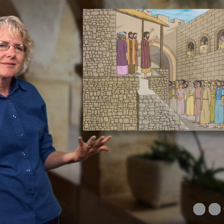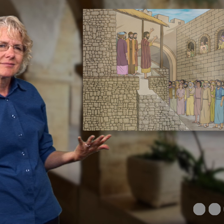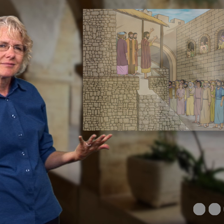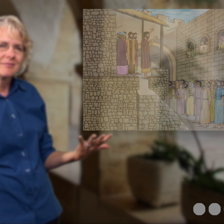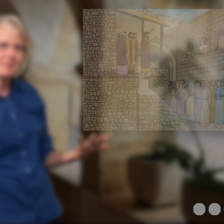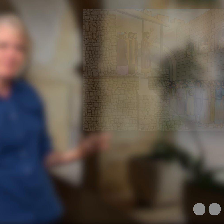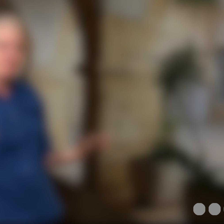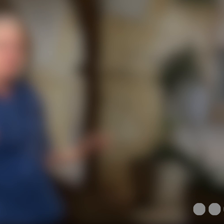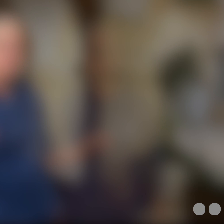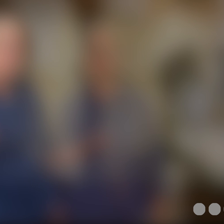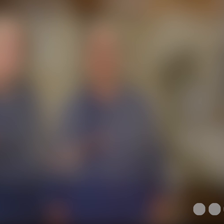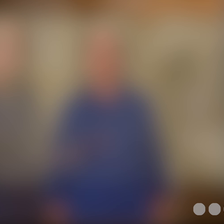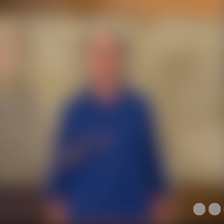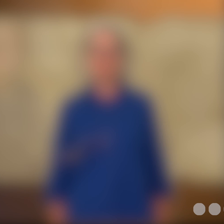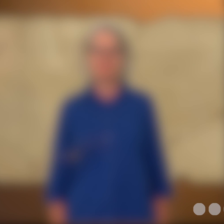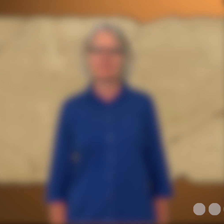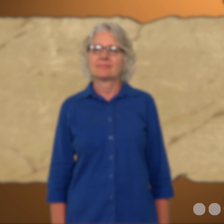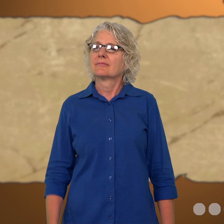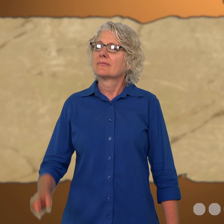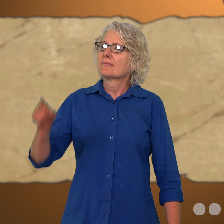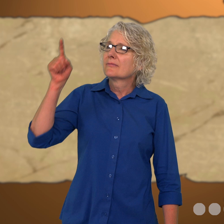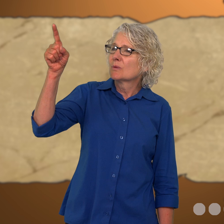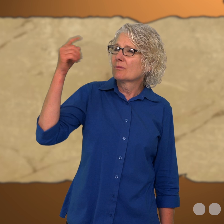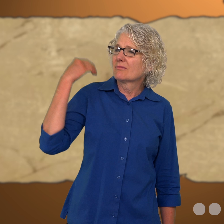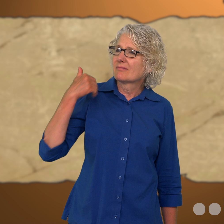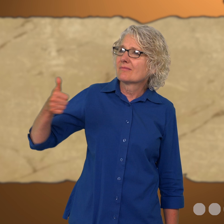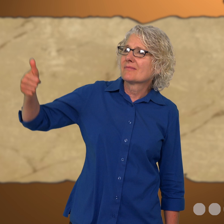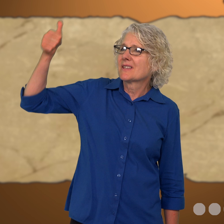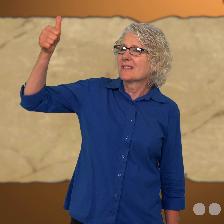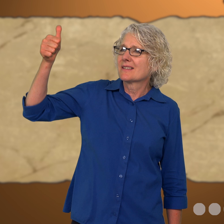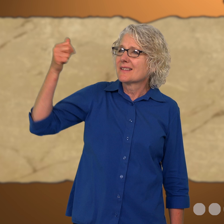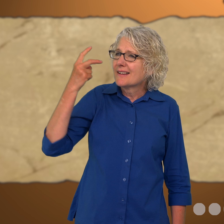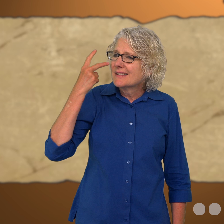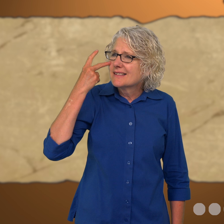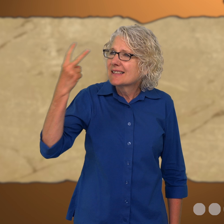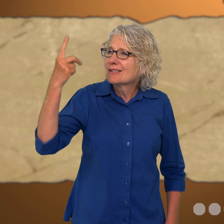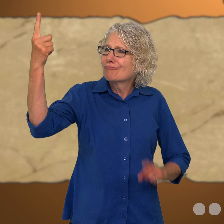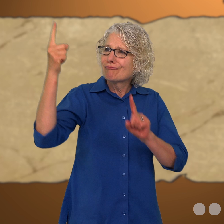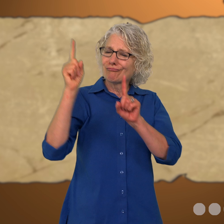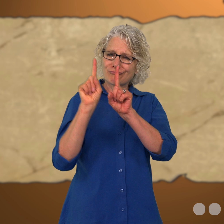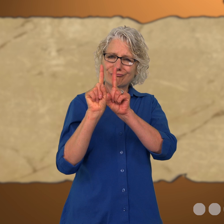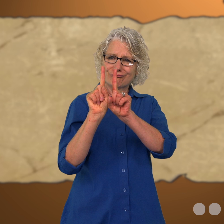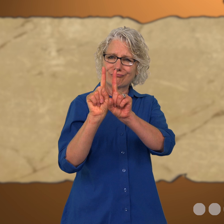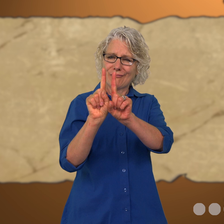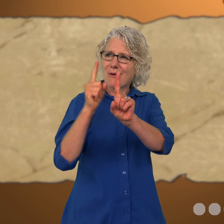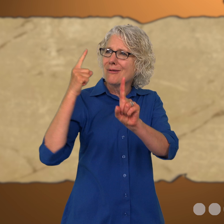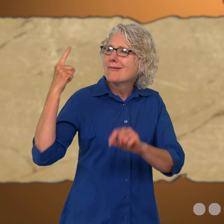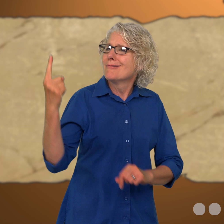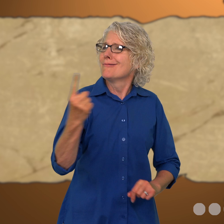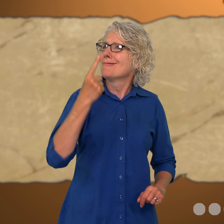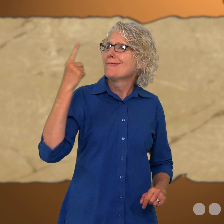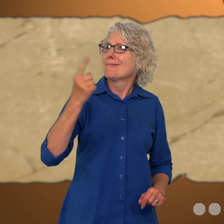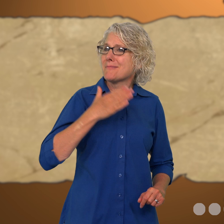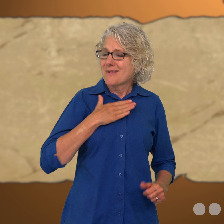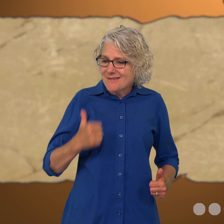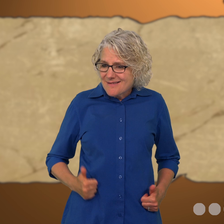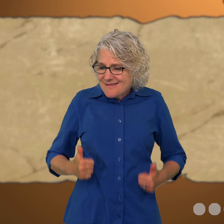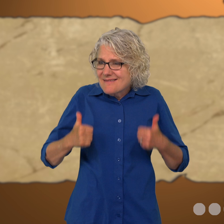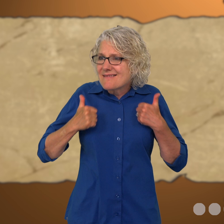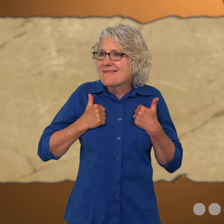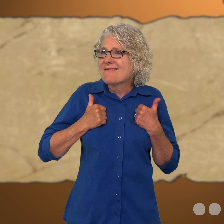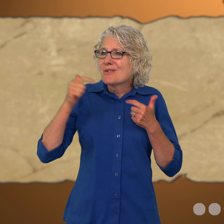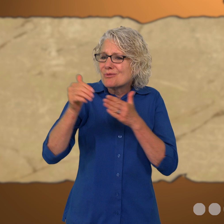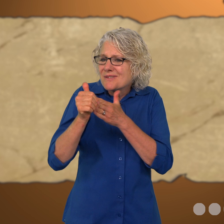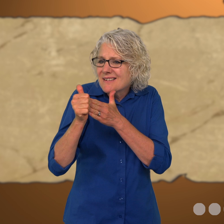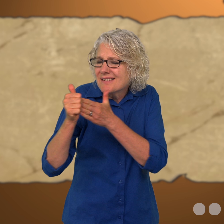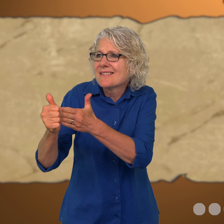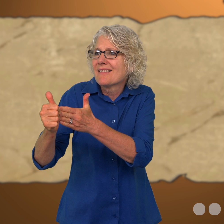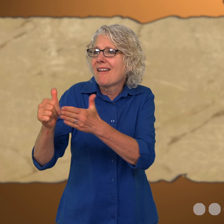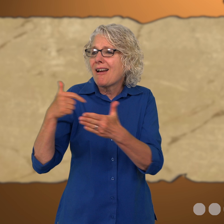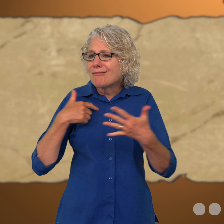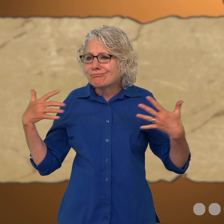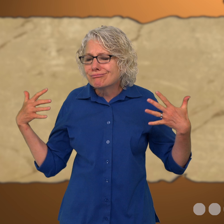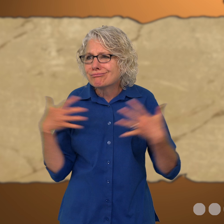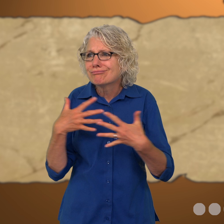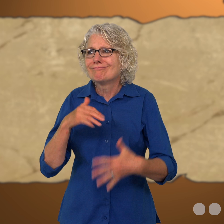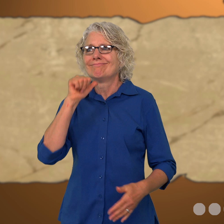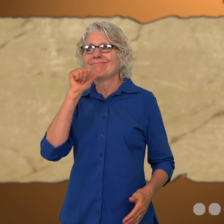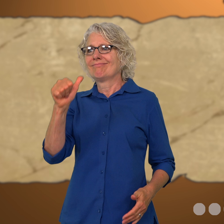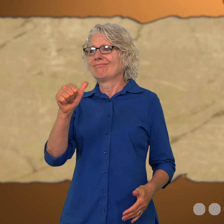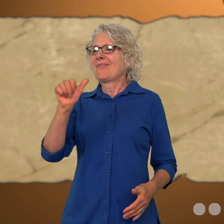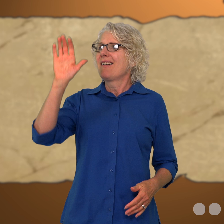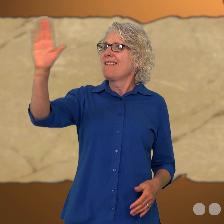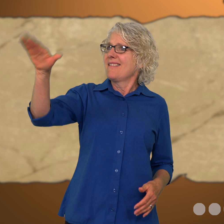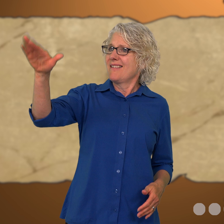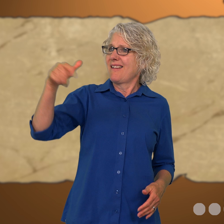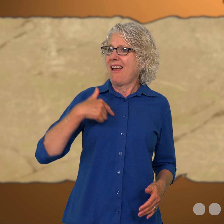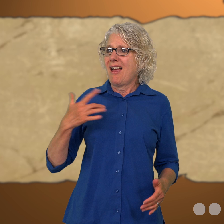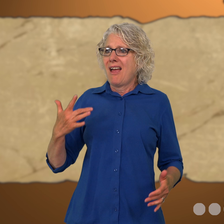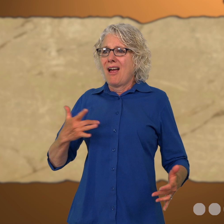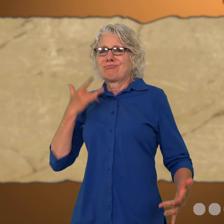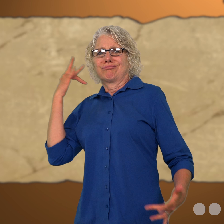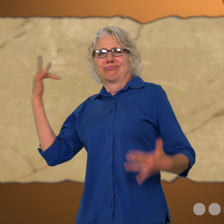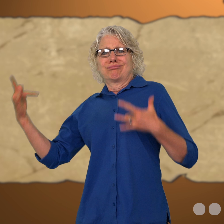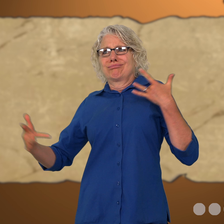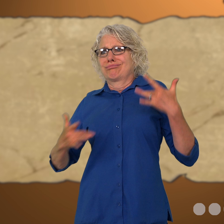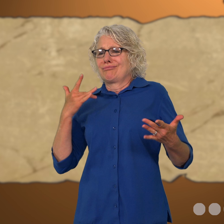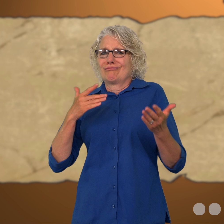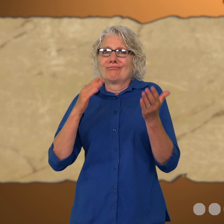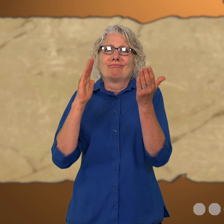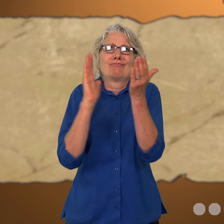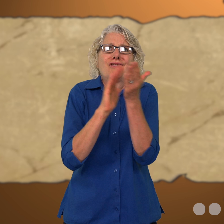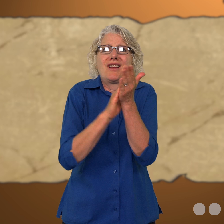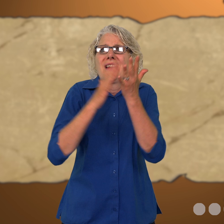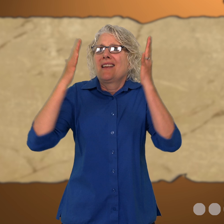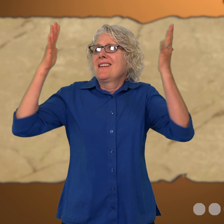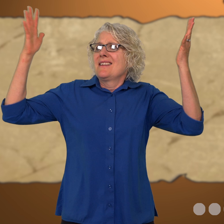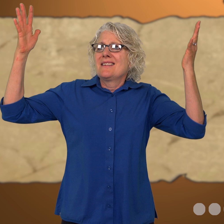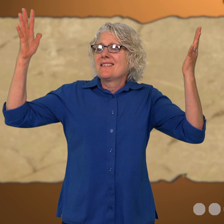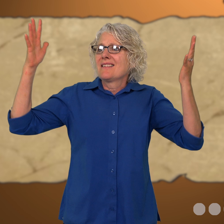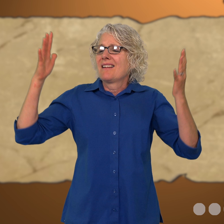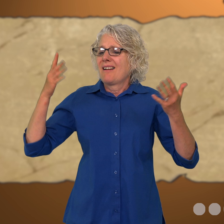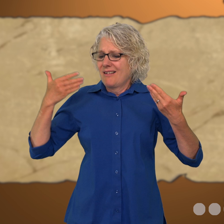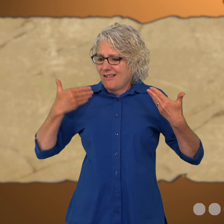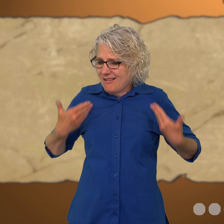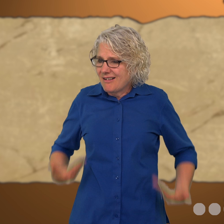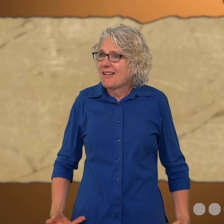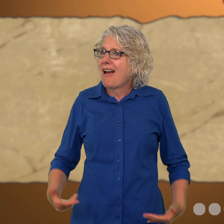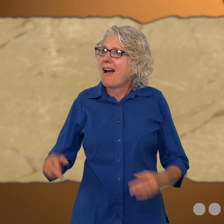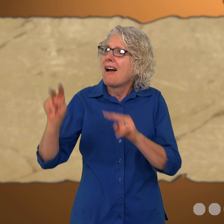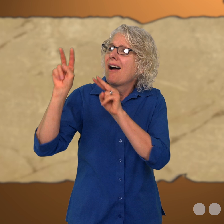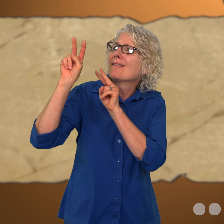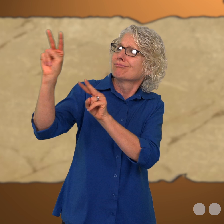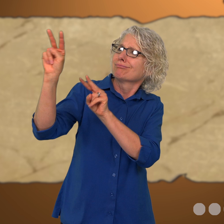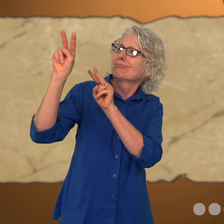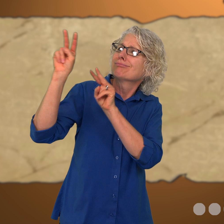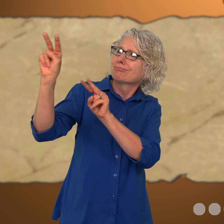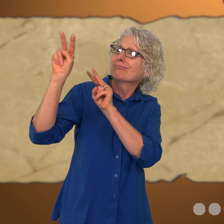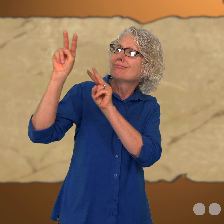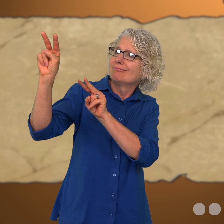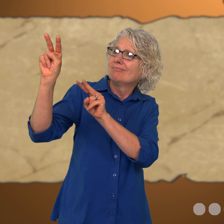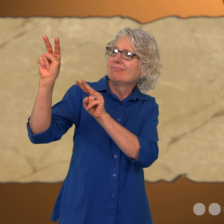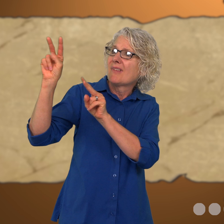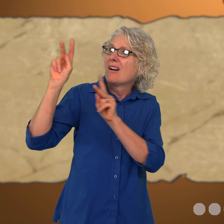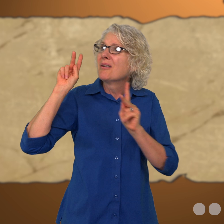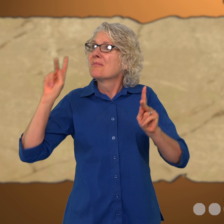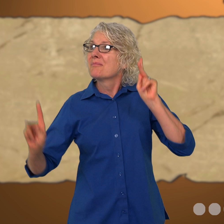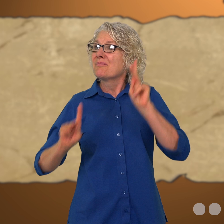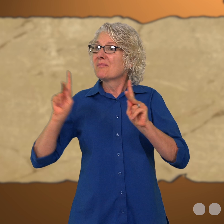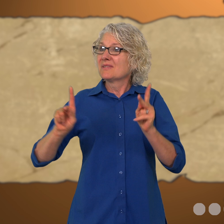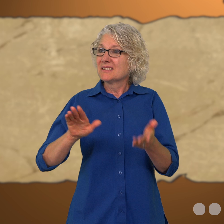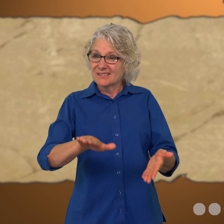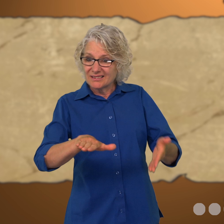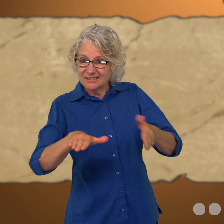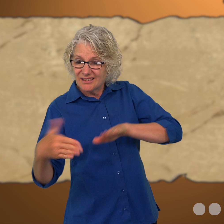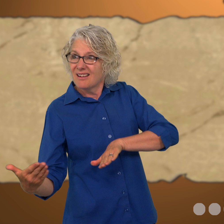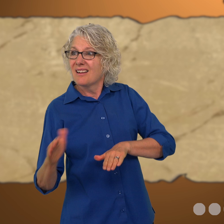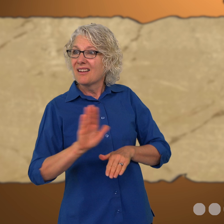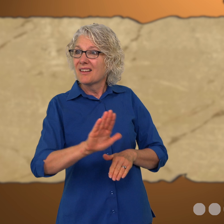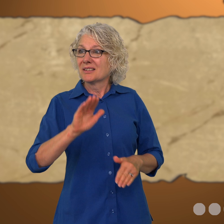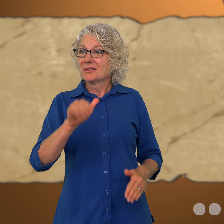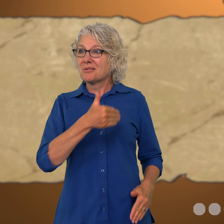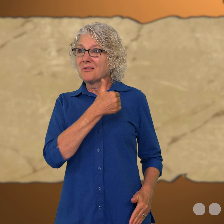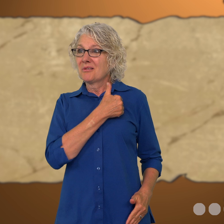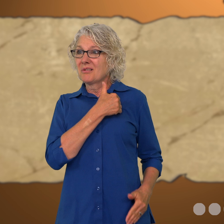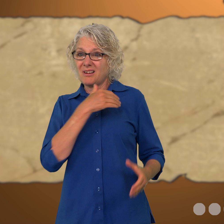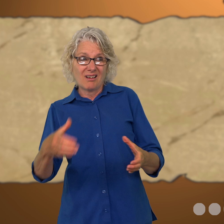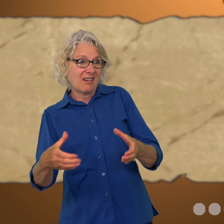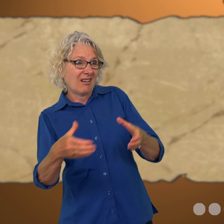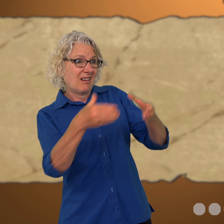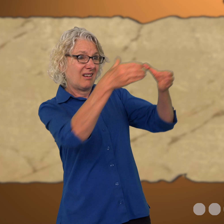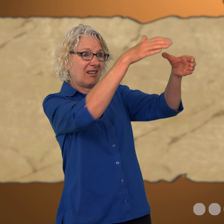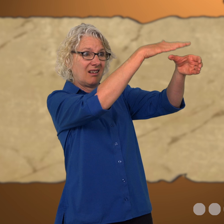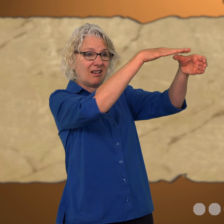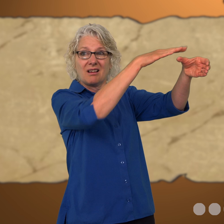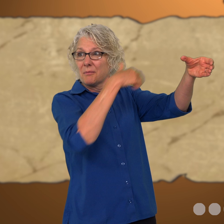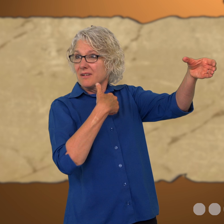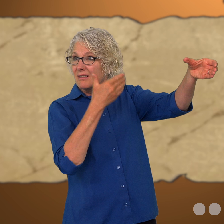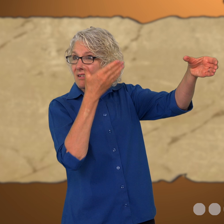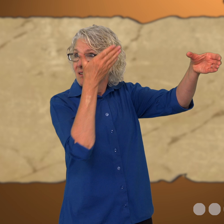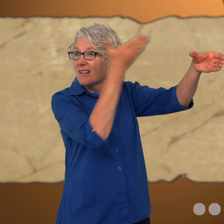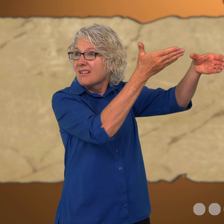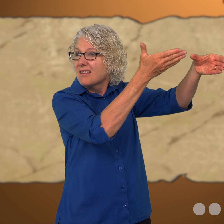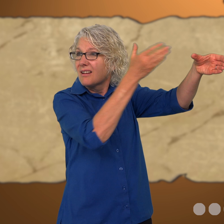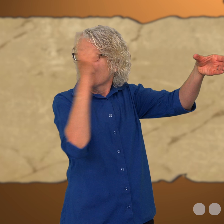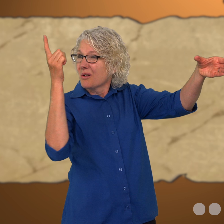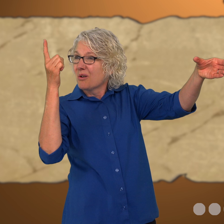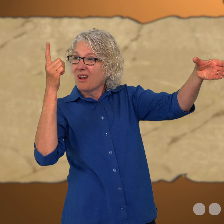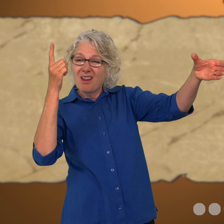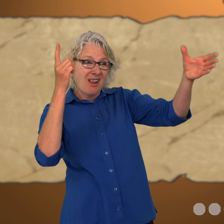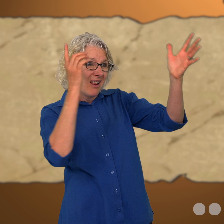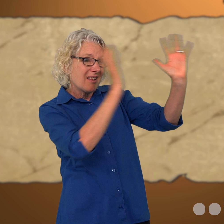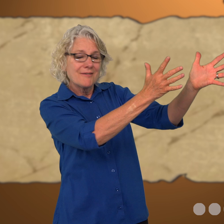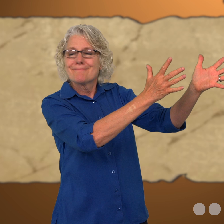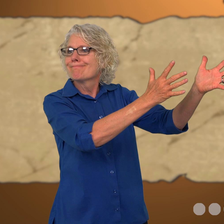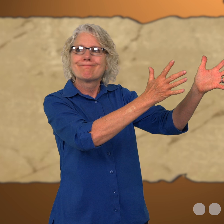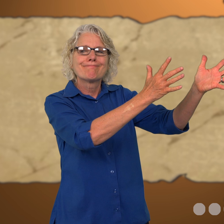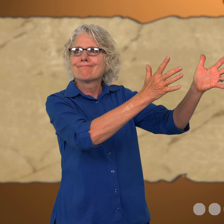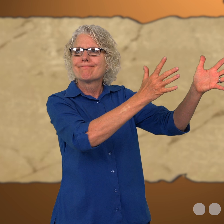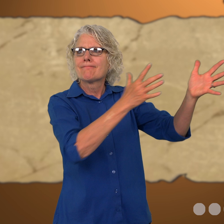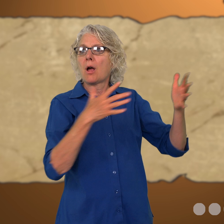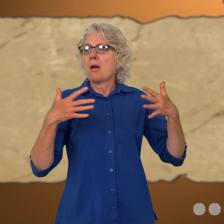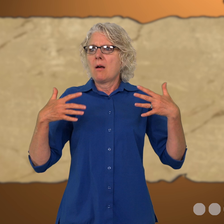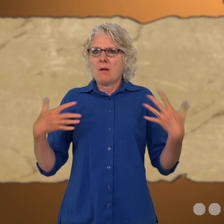David says about Him: ‘I saw the Lord always before me; because He is at my right hand, I will not be shaken.